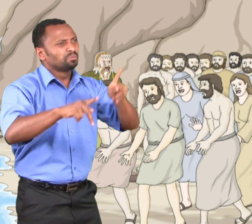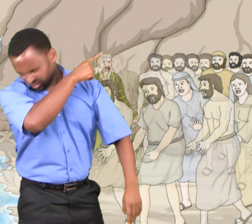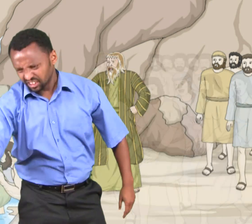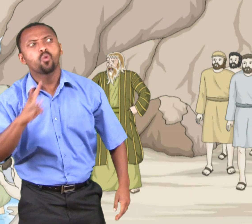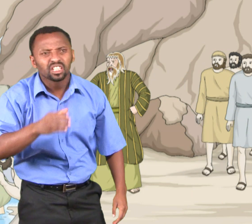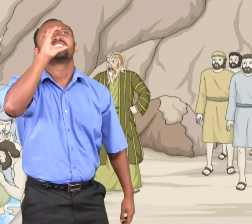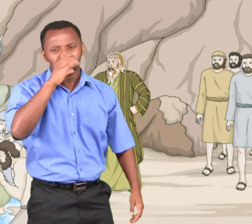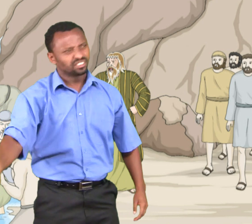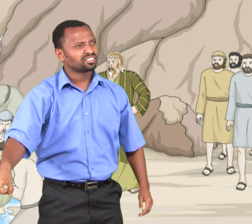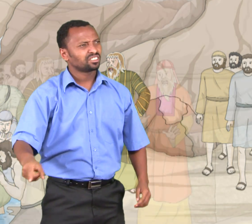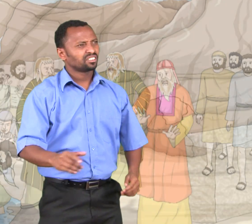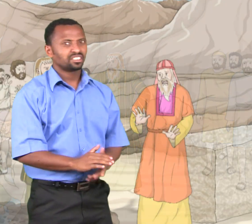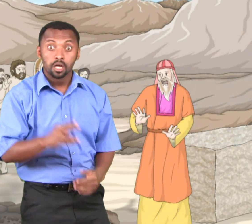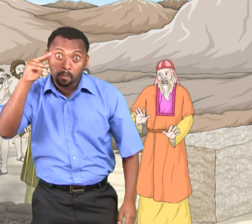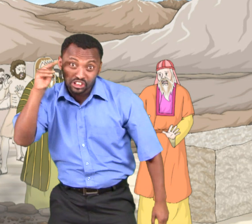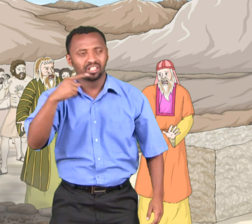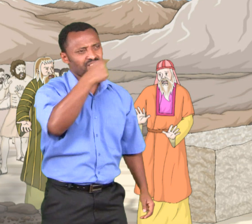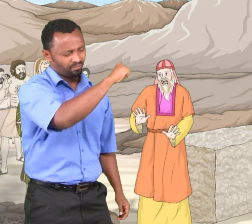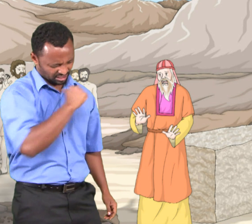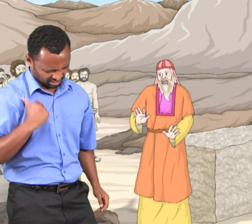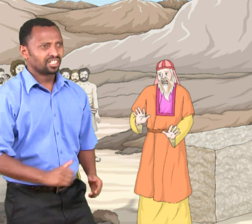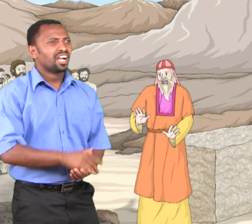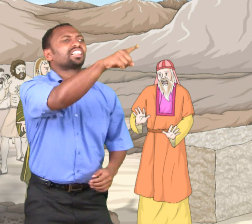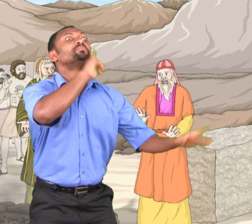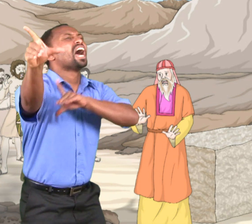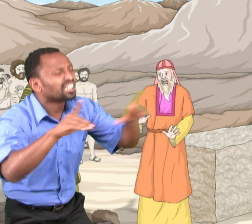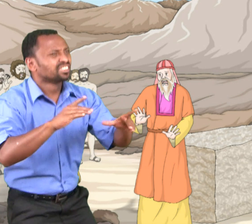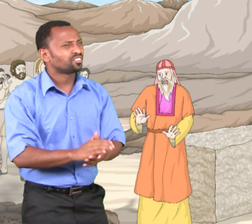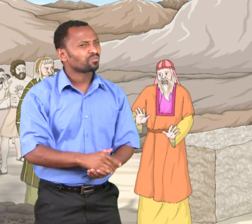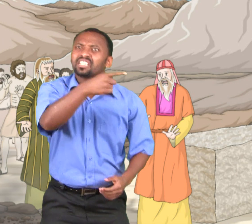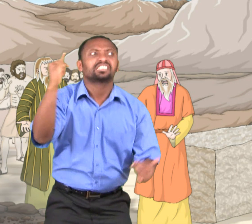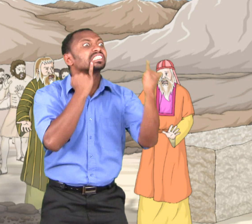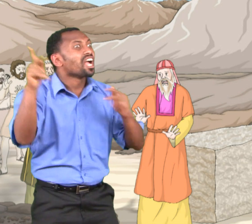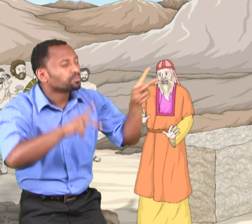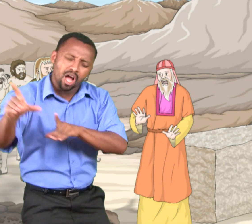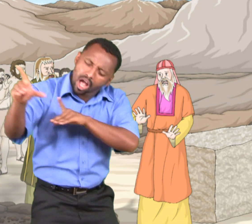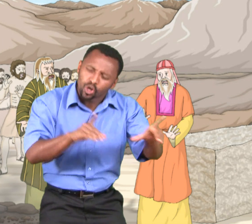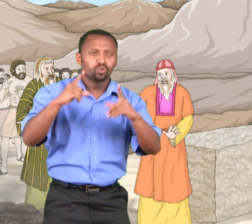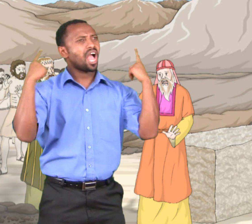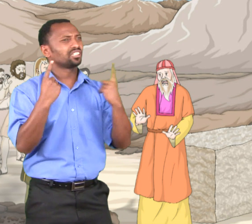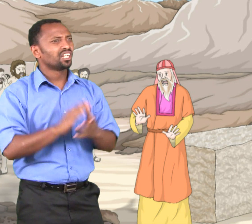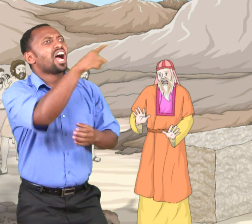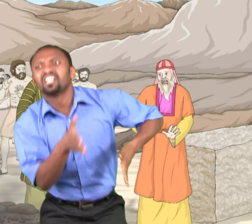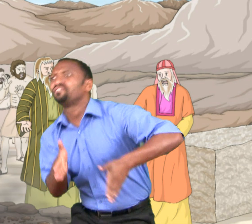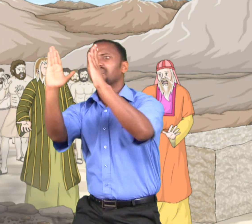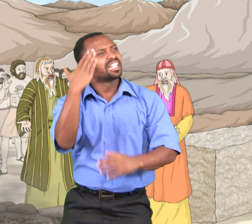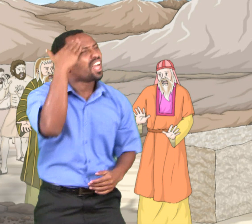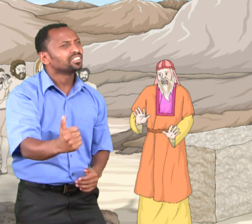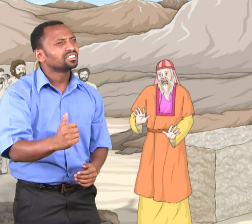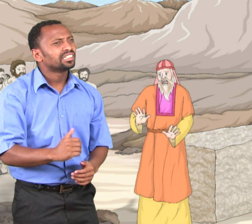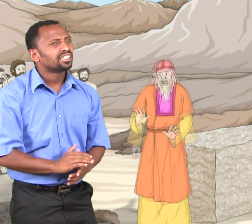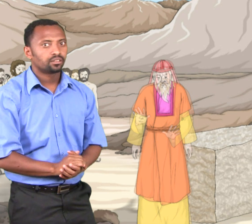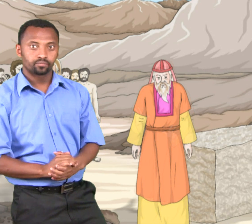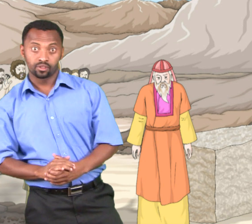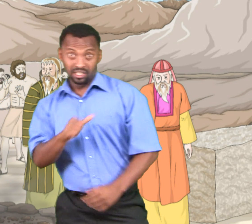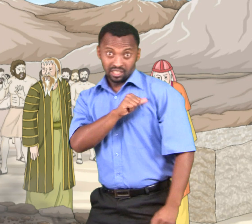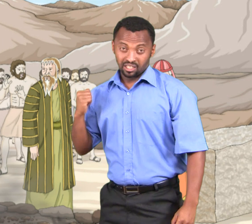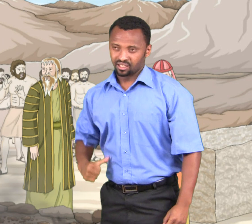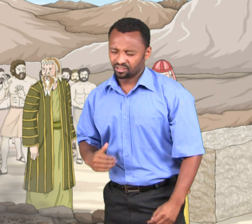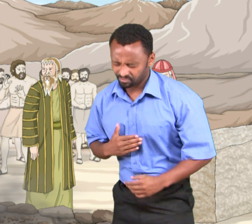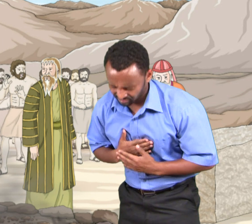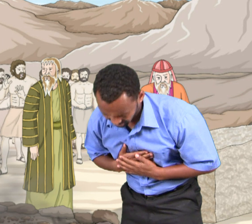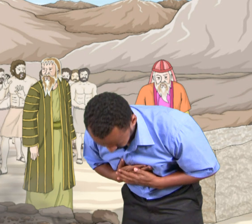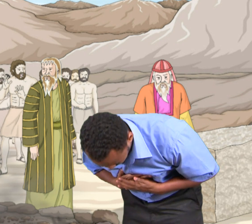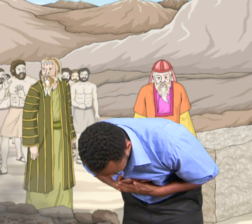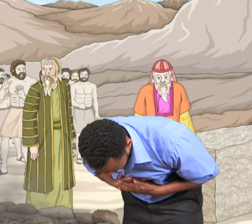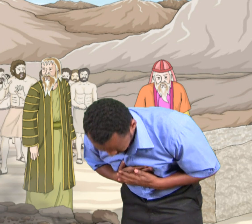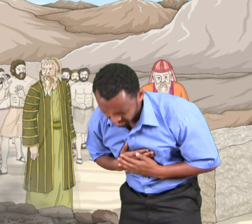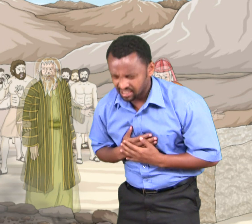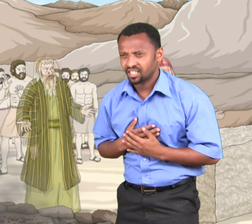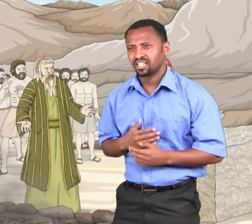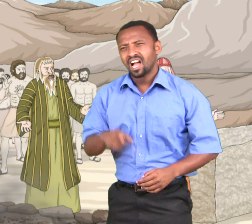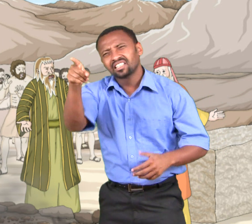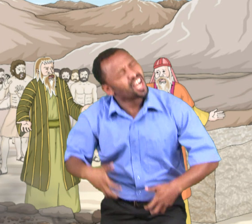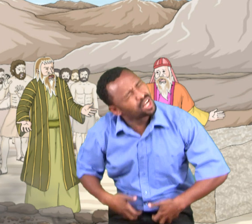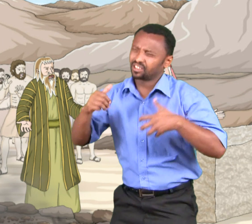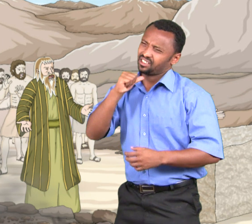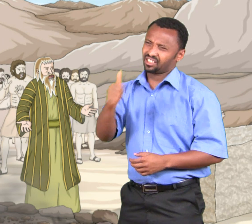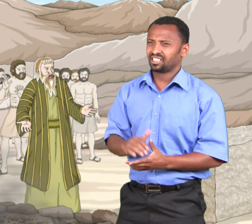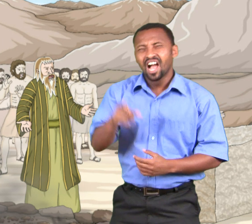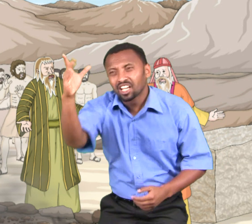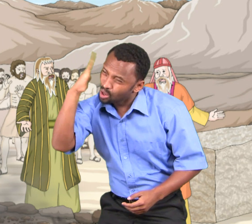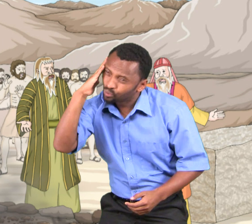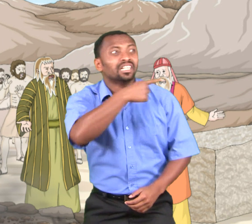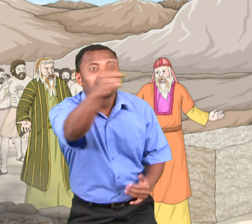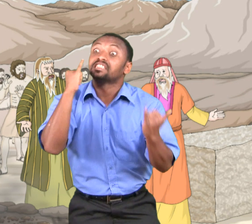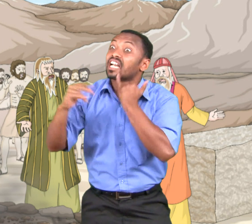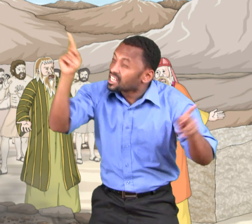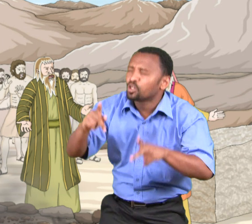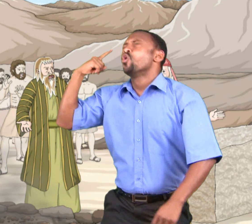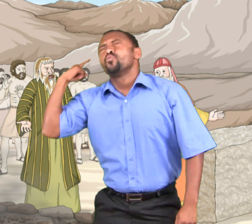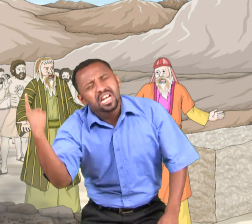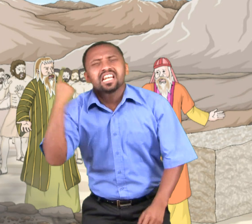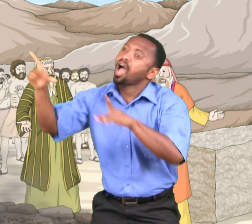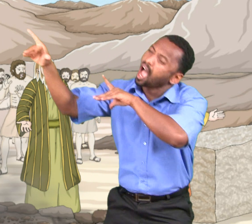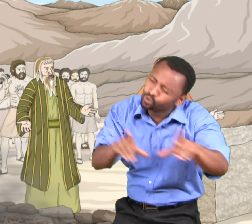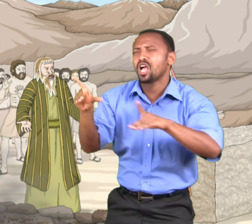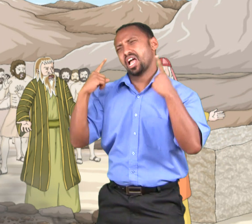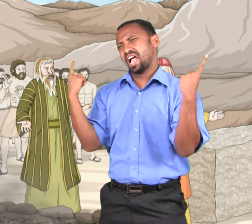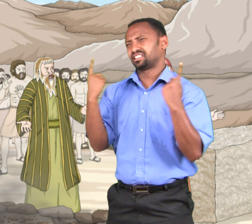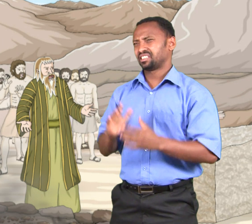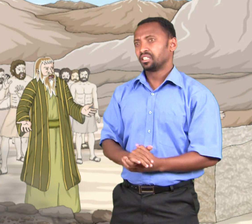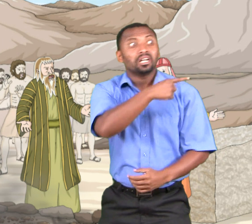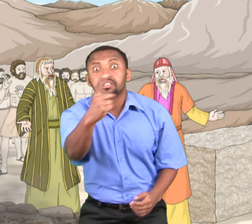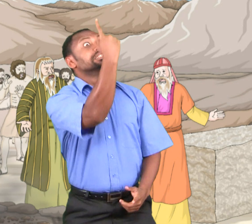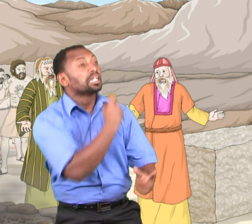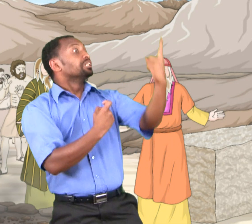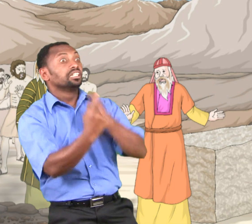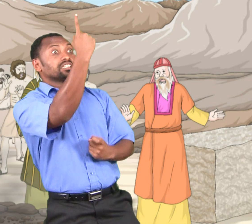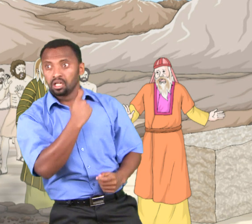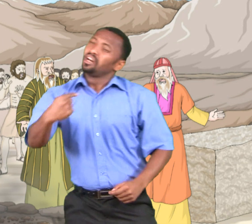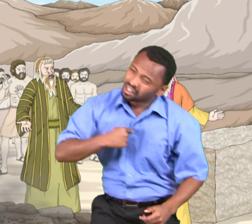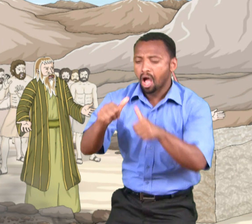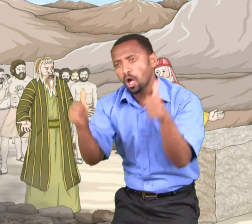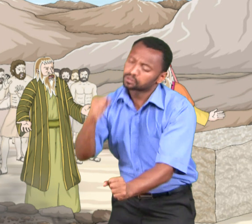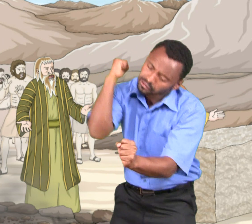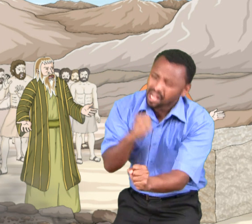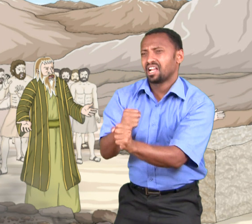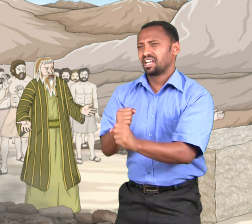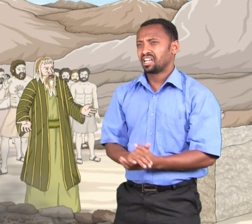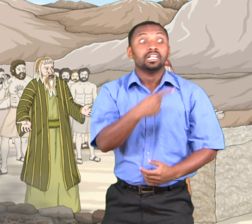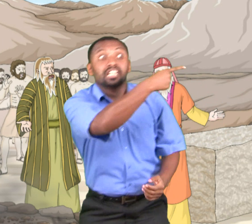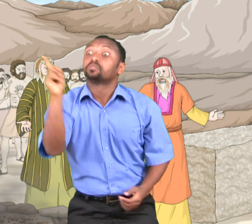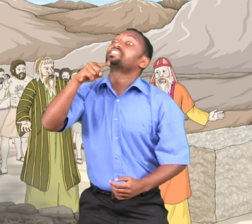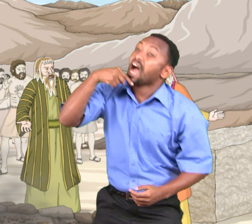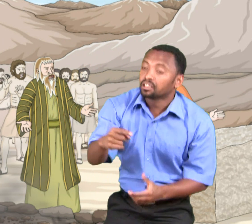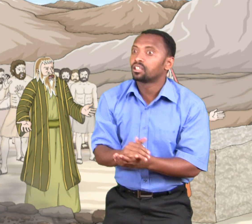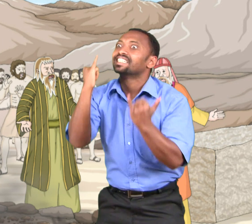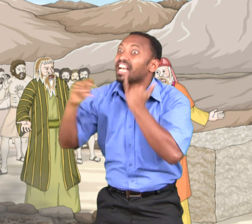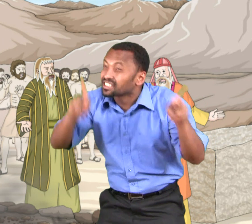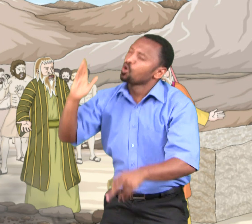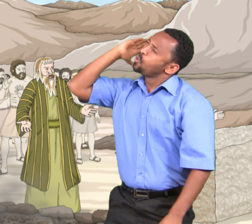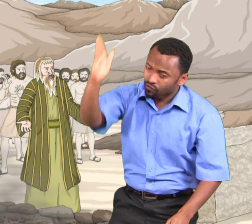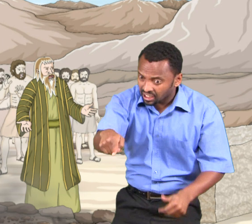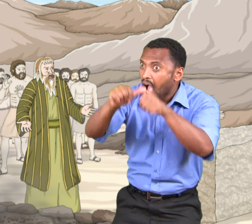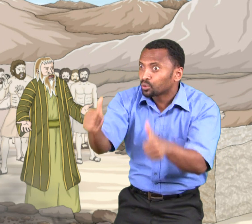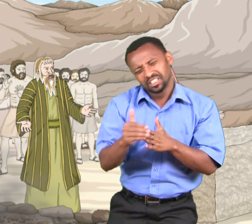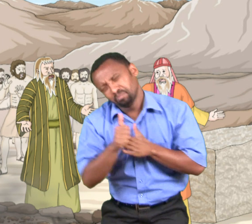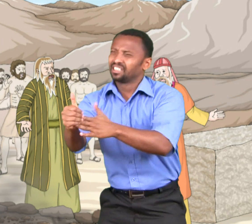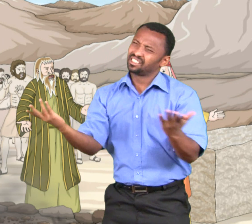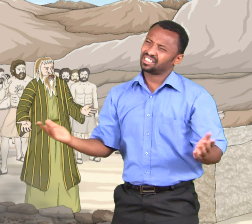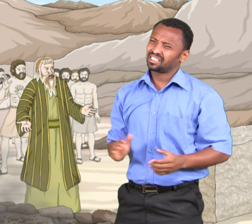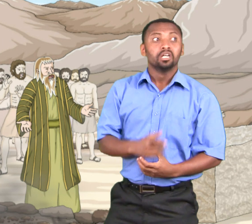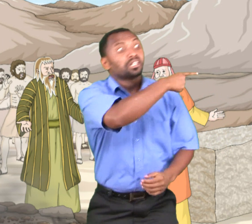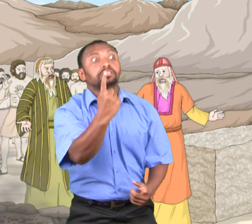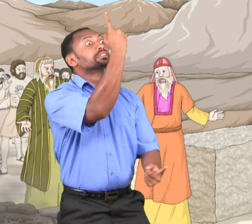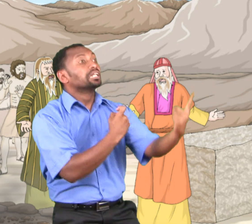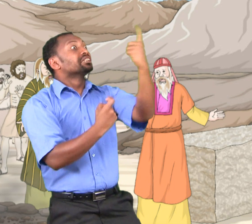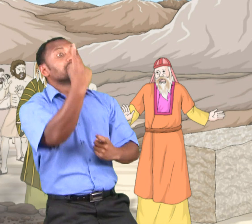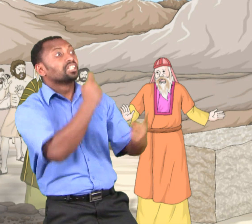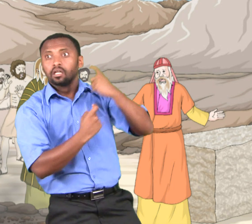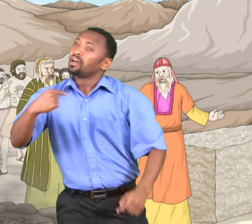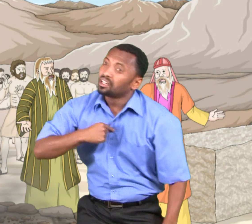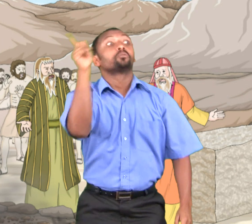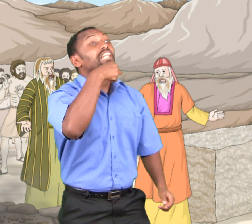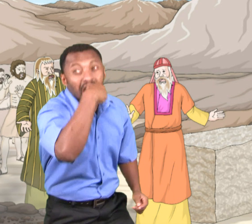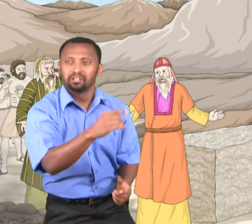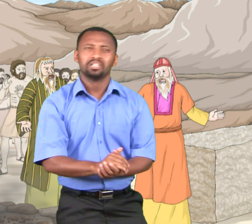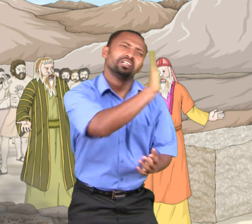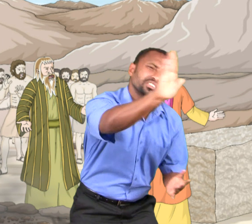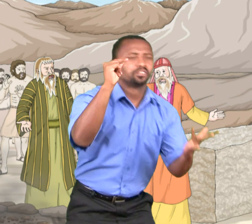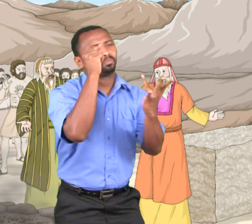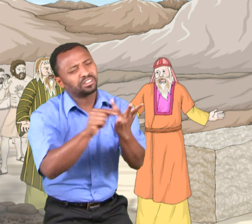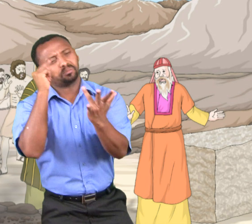“What did this people do to you,” Moses asked Aaron, “that you have led them into so great a sin?” “Do not be enraged, my lord,” Aaron replied. “You yourself know that the people are intent on evil. They told me, ‘Make us gods who will go before us.